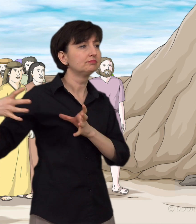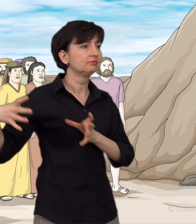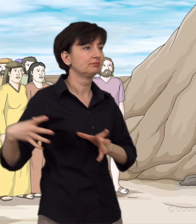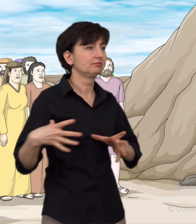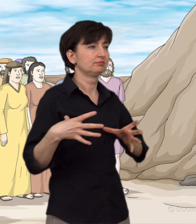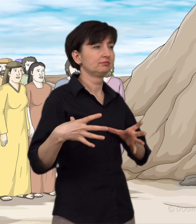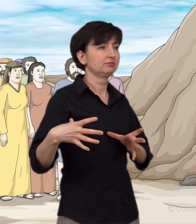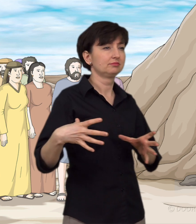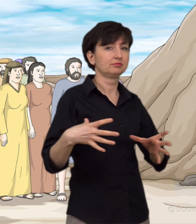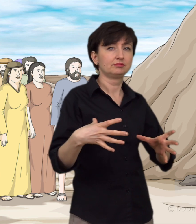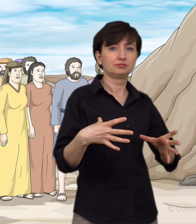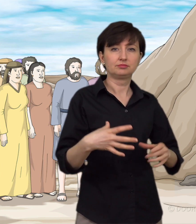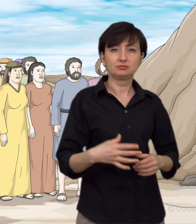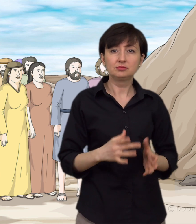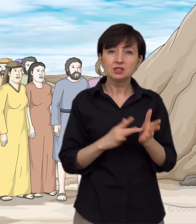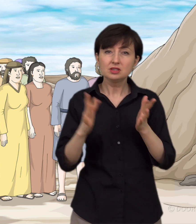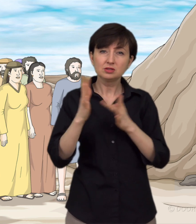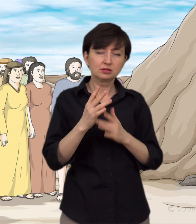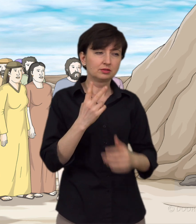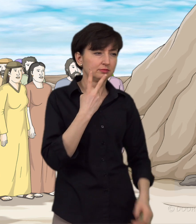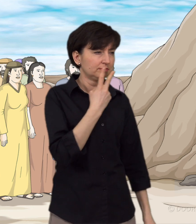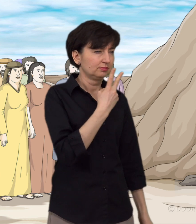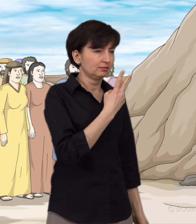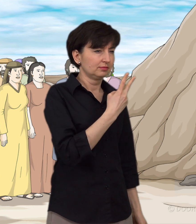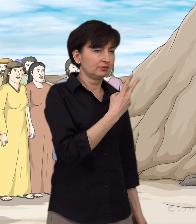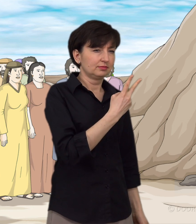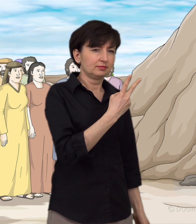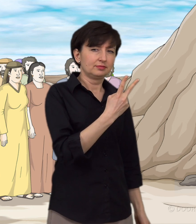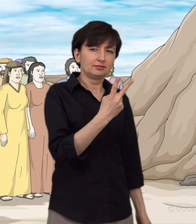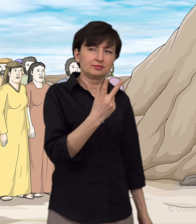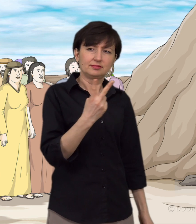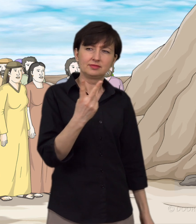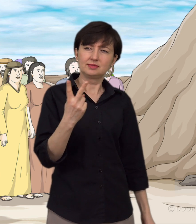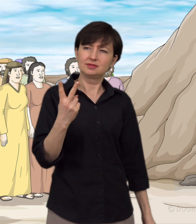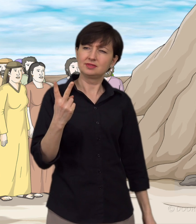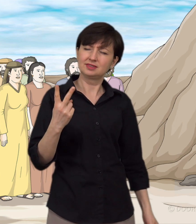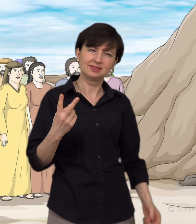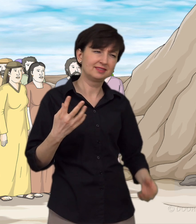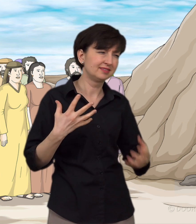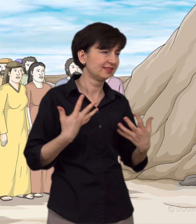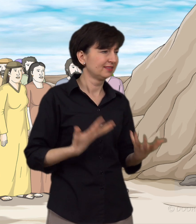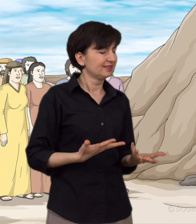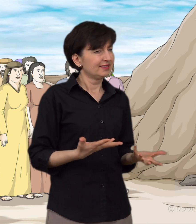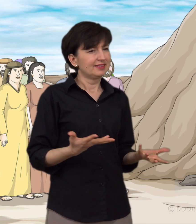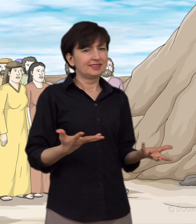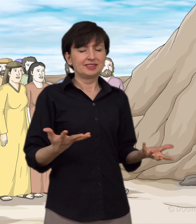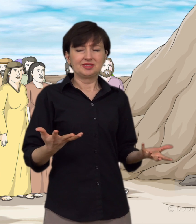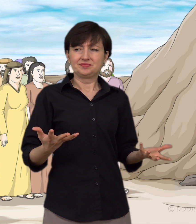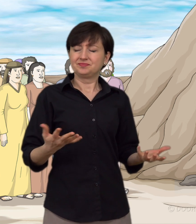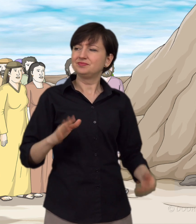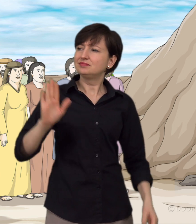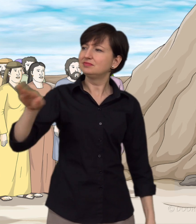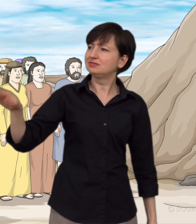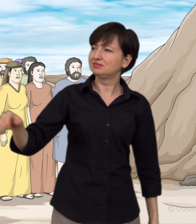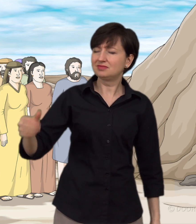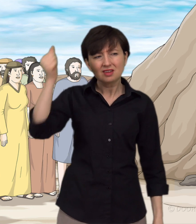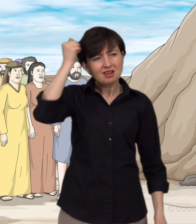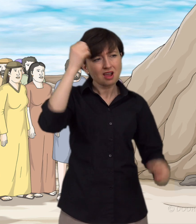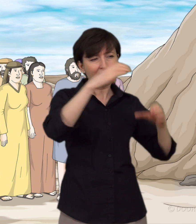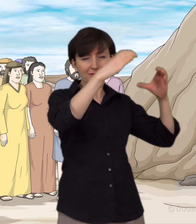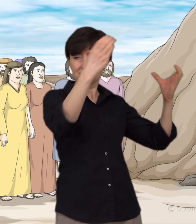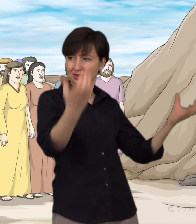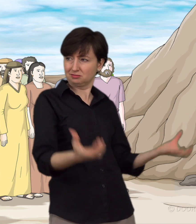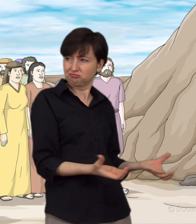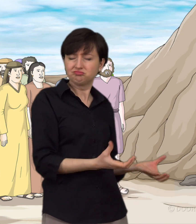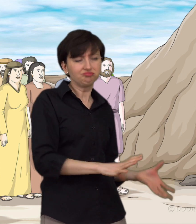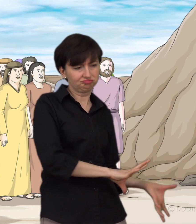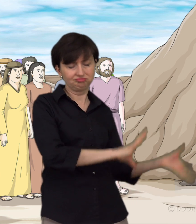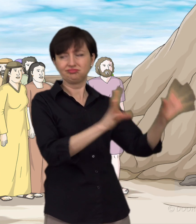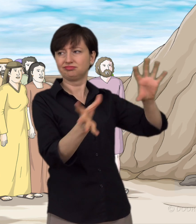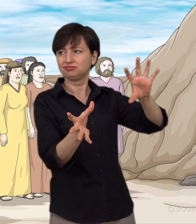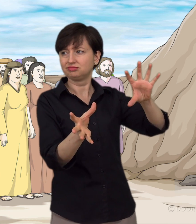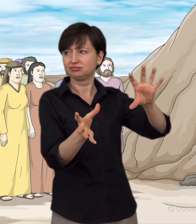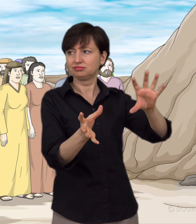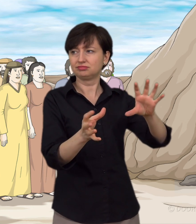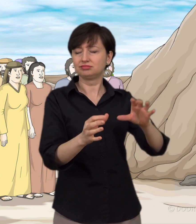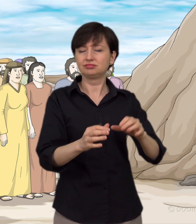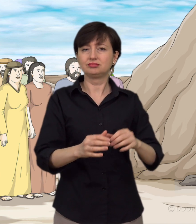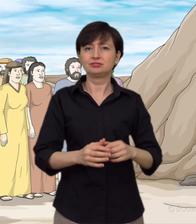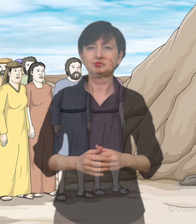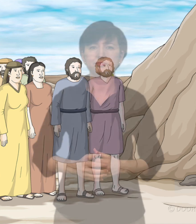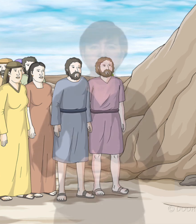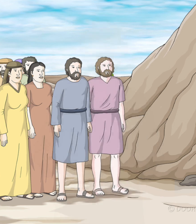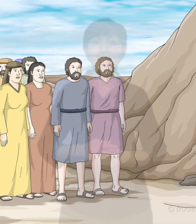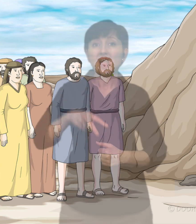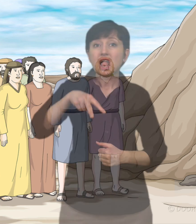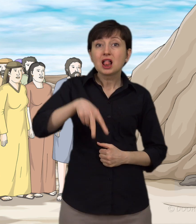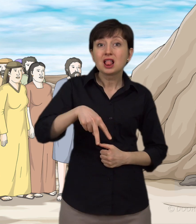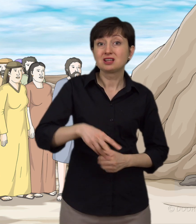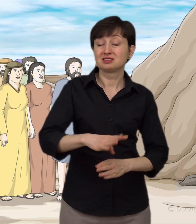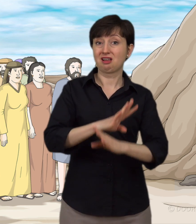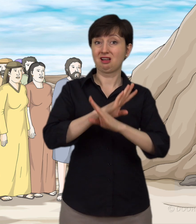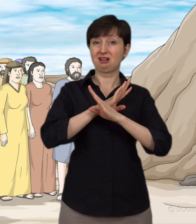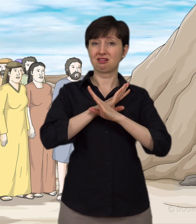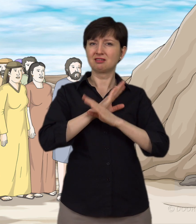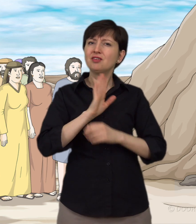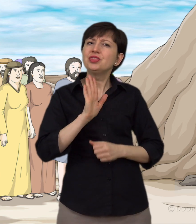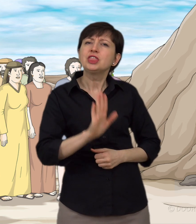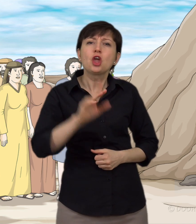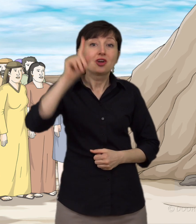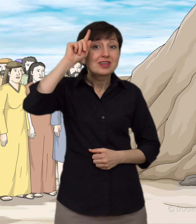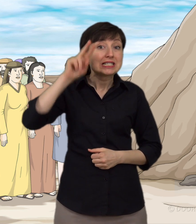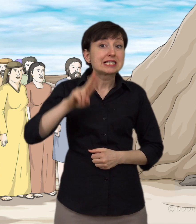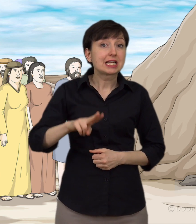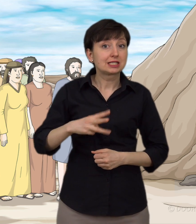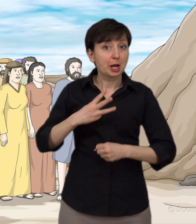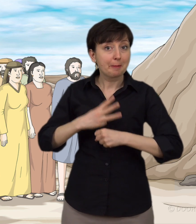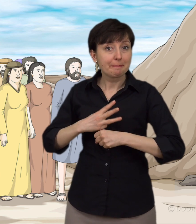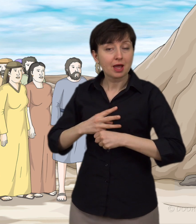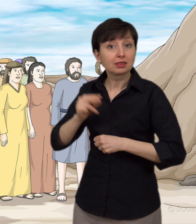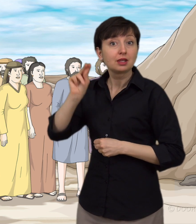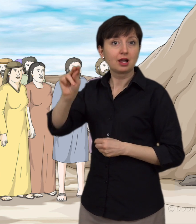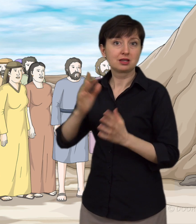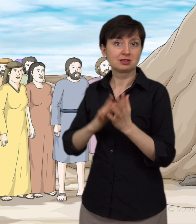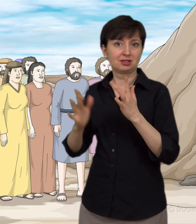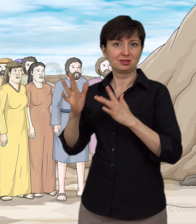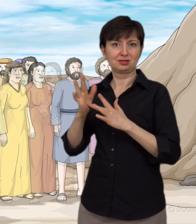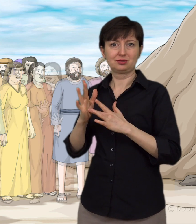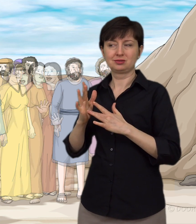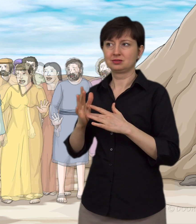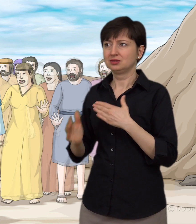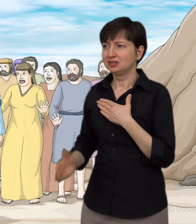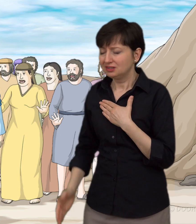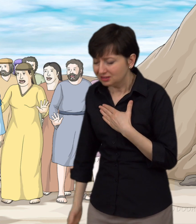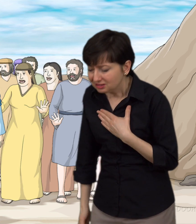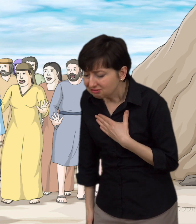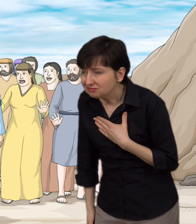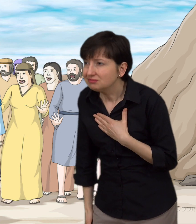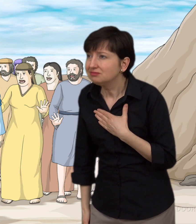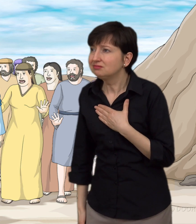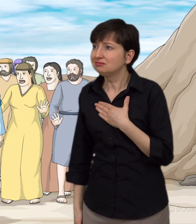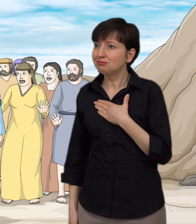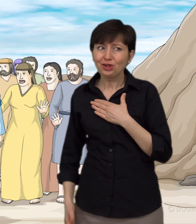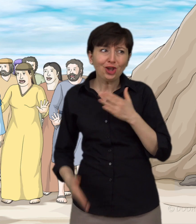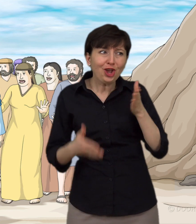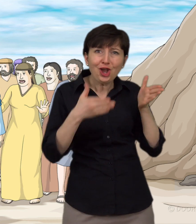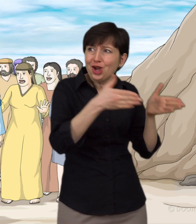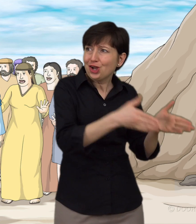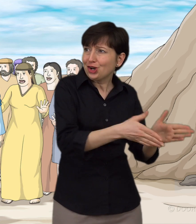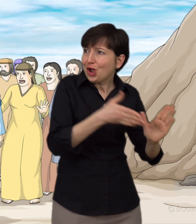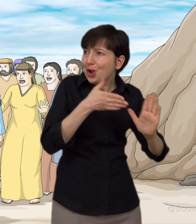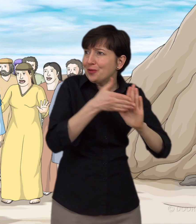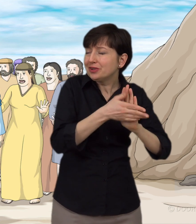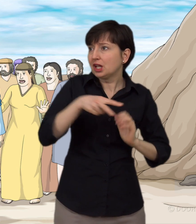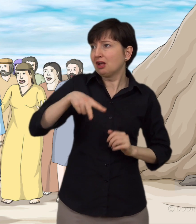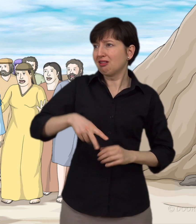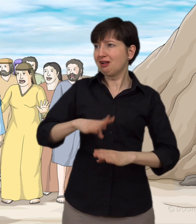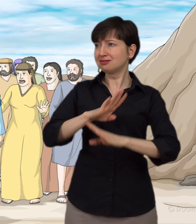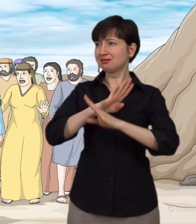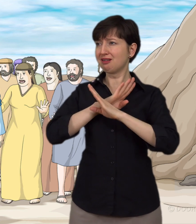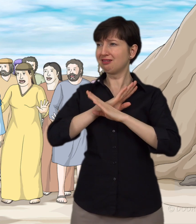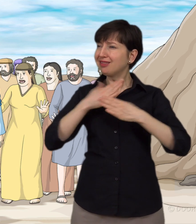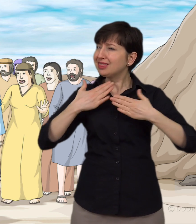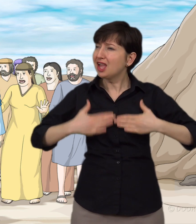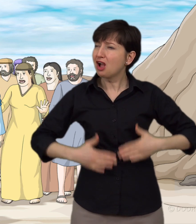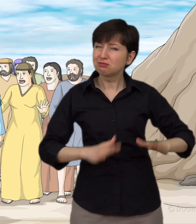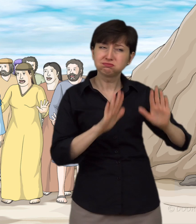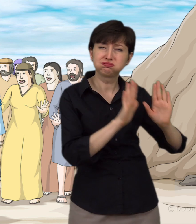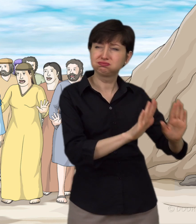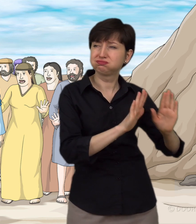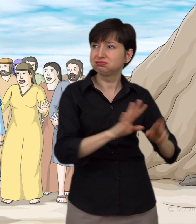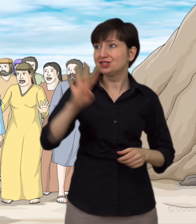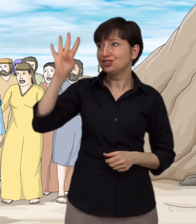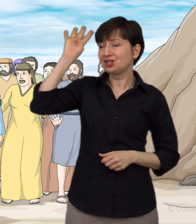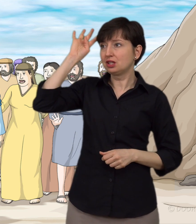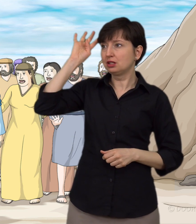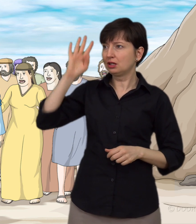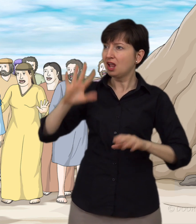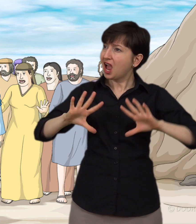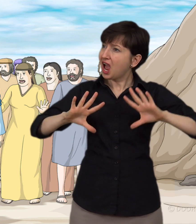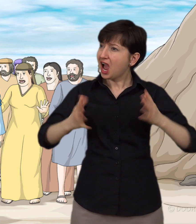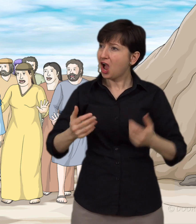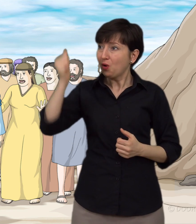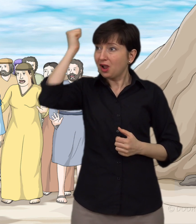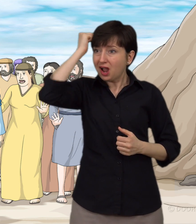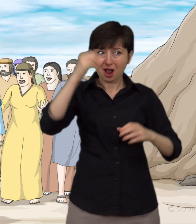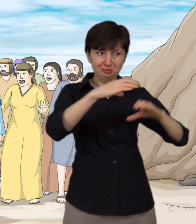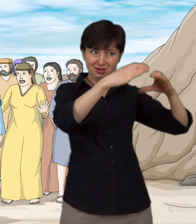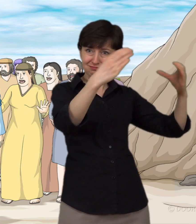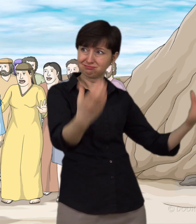“Take away the stone,” Jesus said. “Lord, by now he stinks,” said Martha, the sister of the dead man.